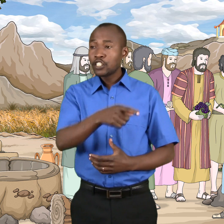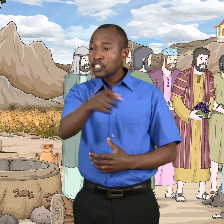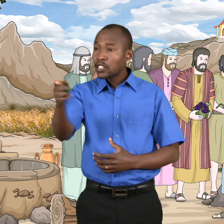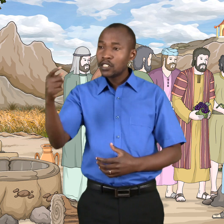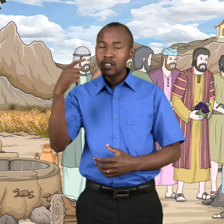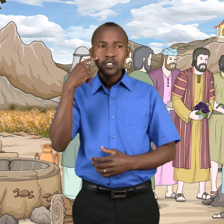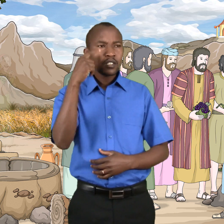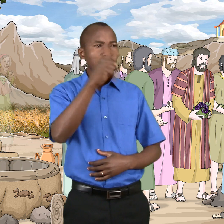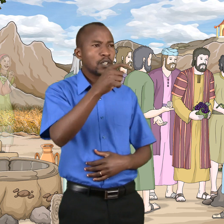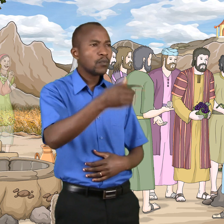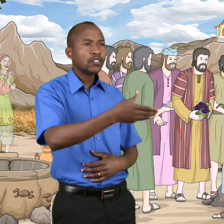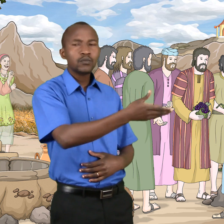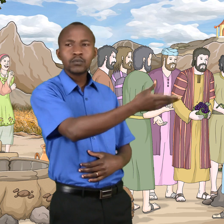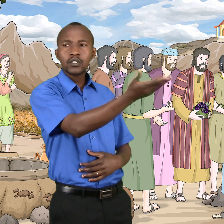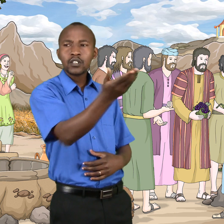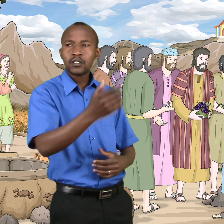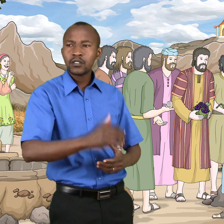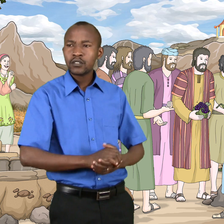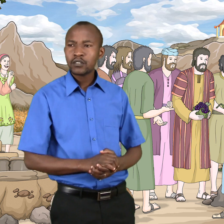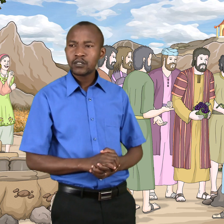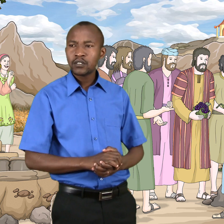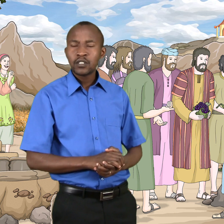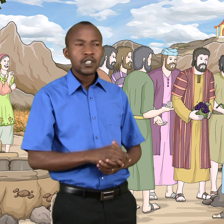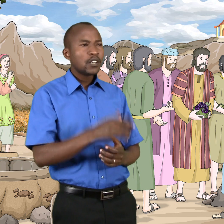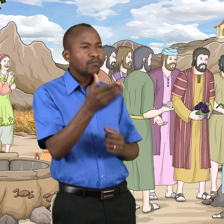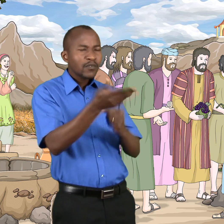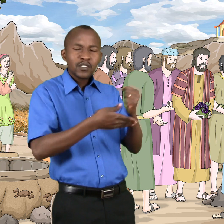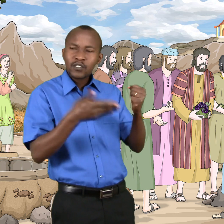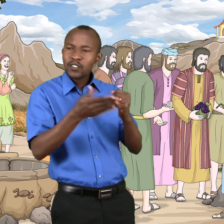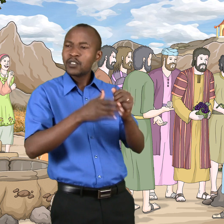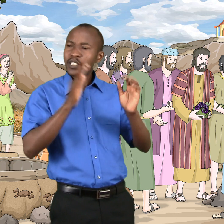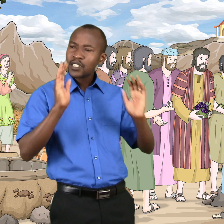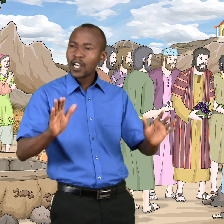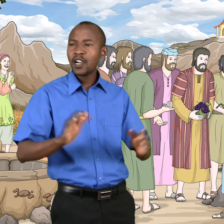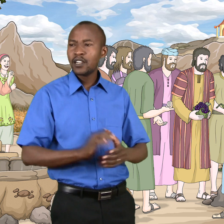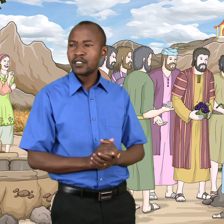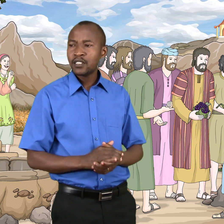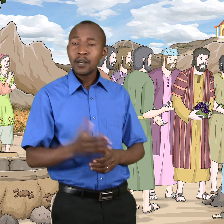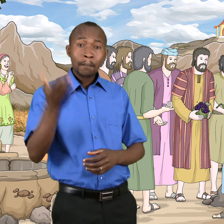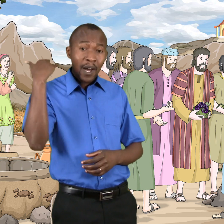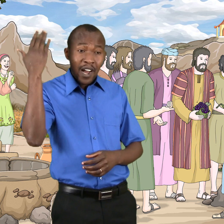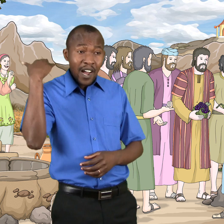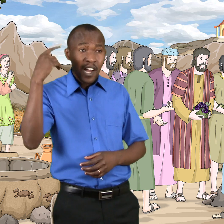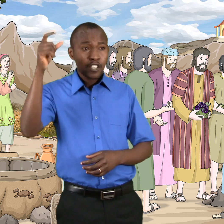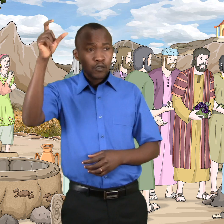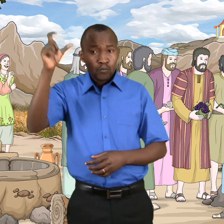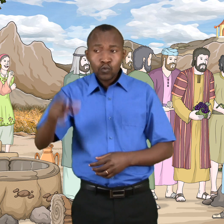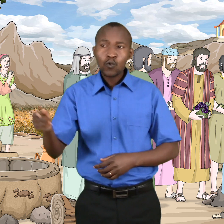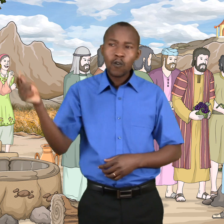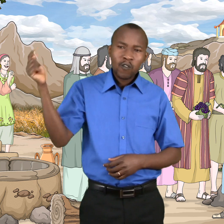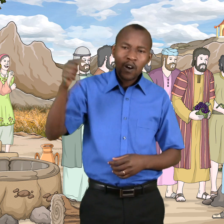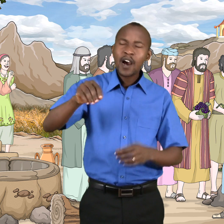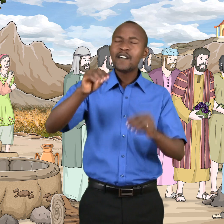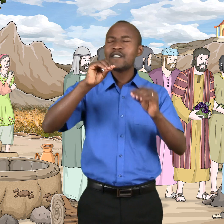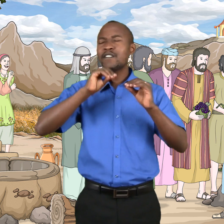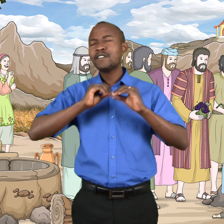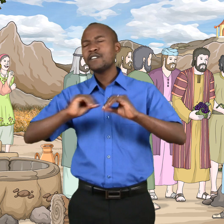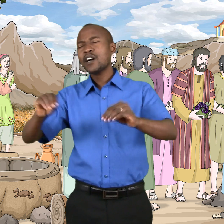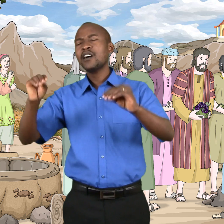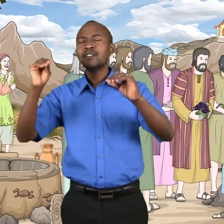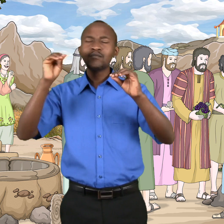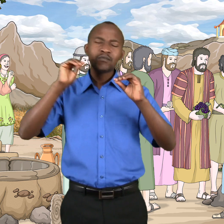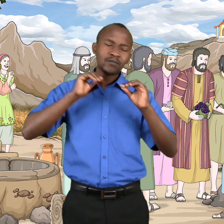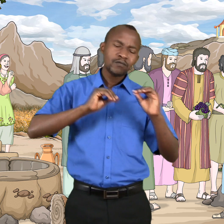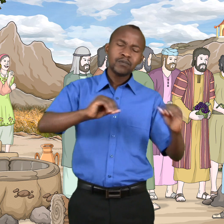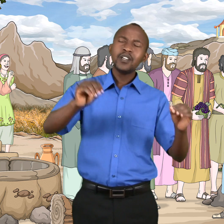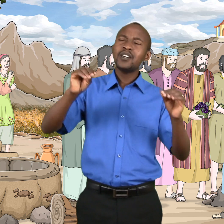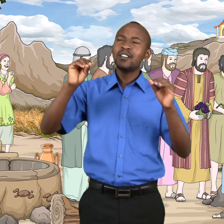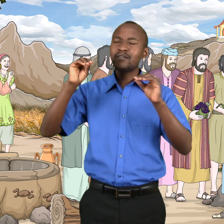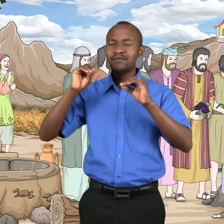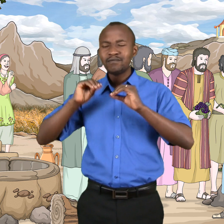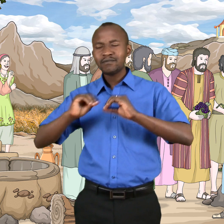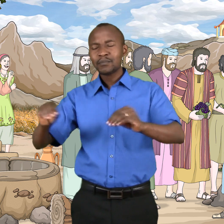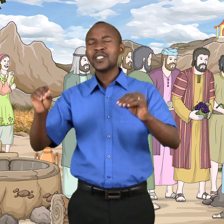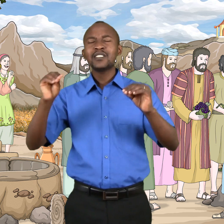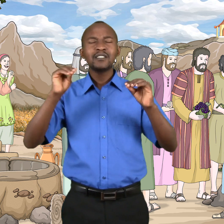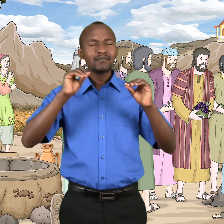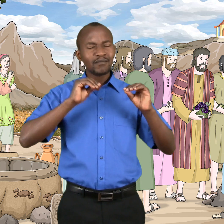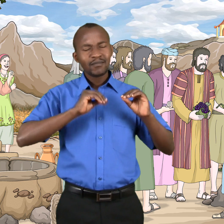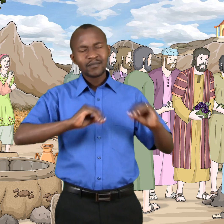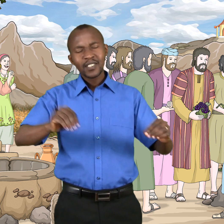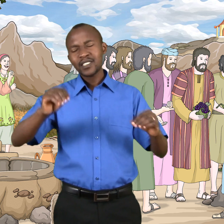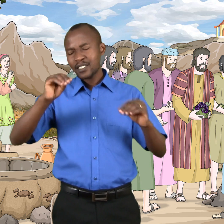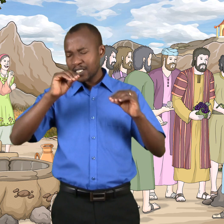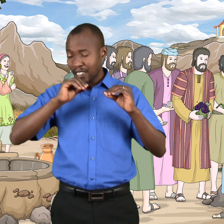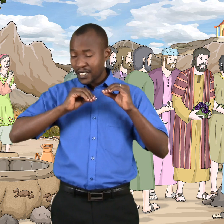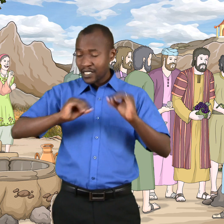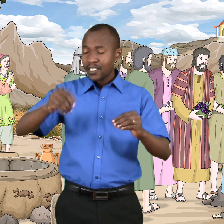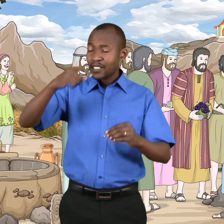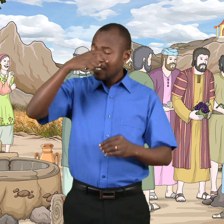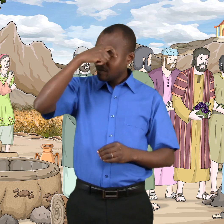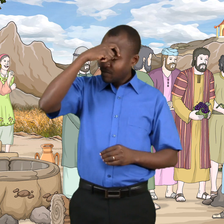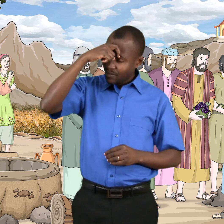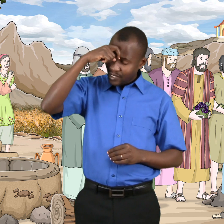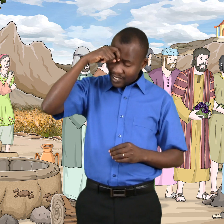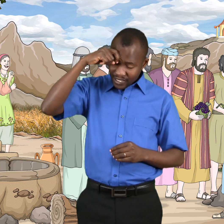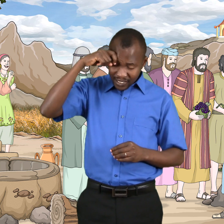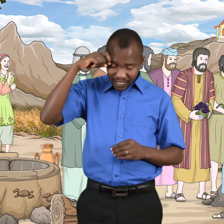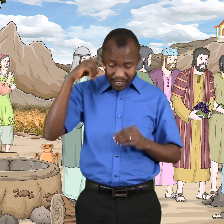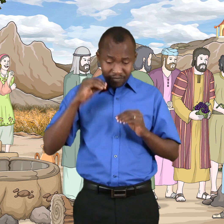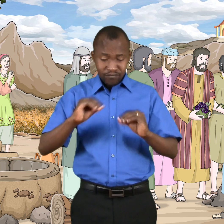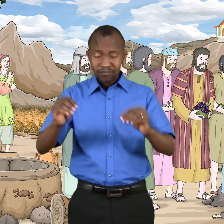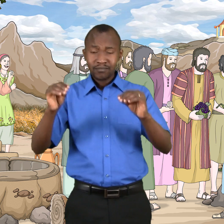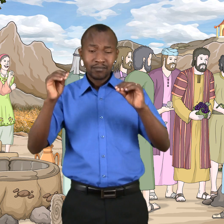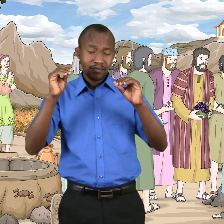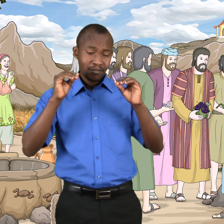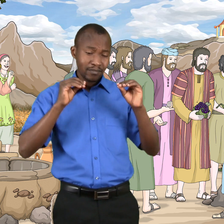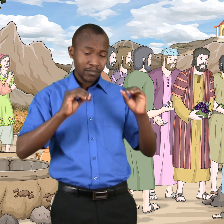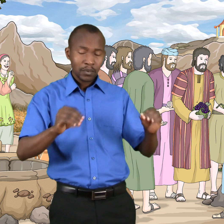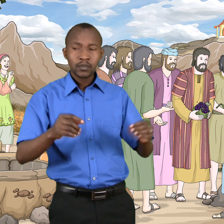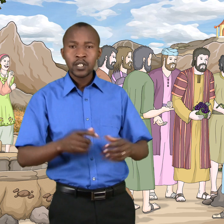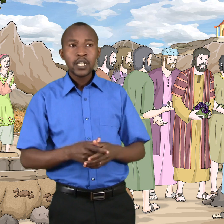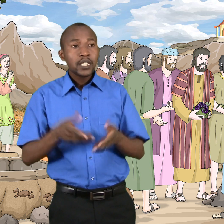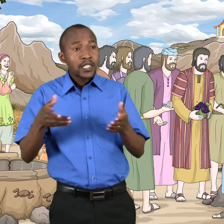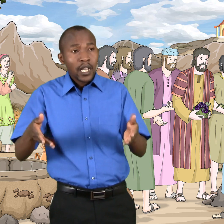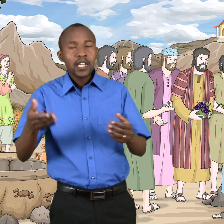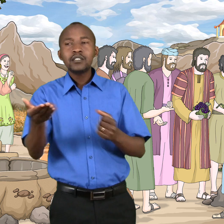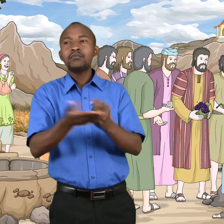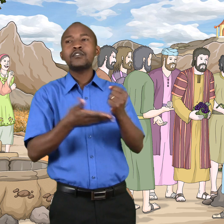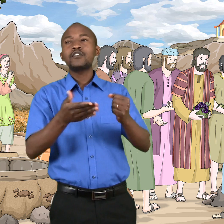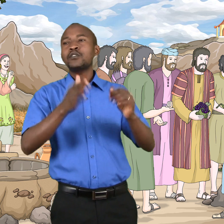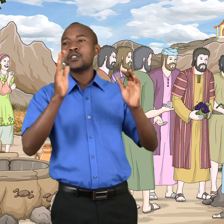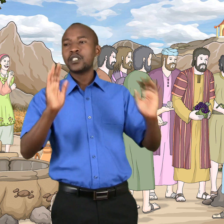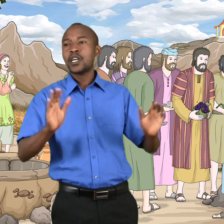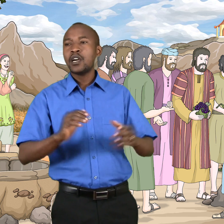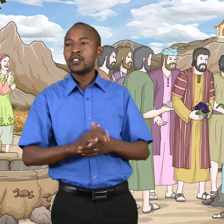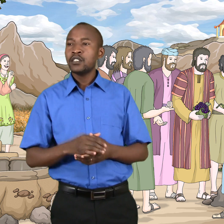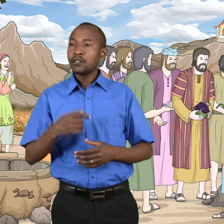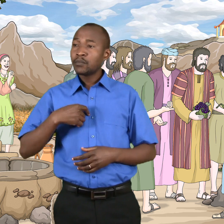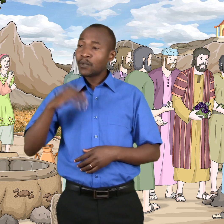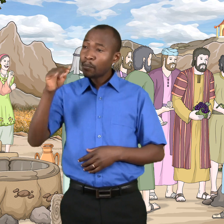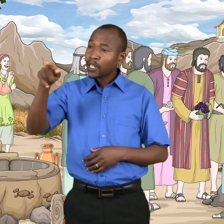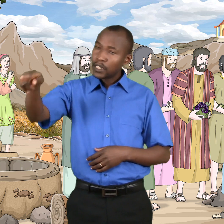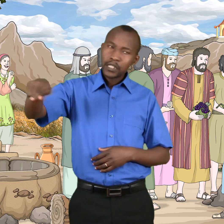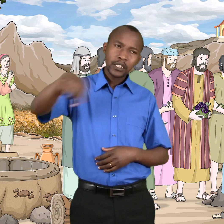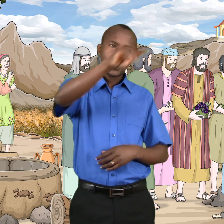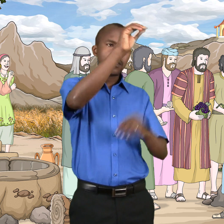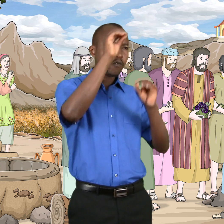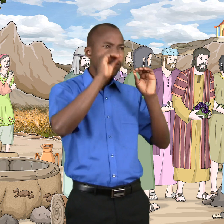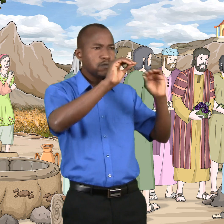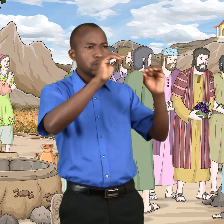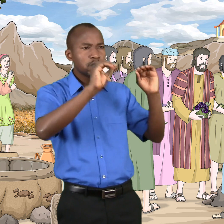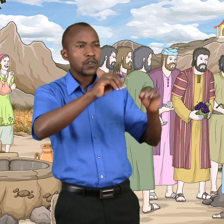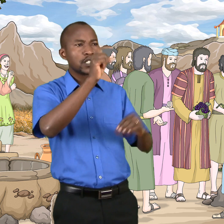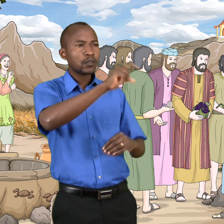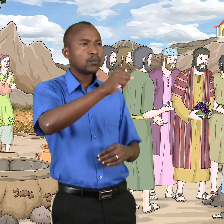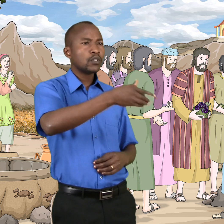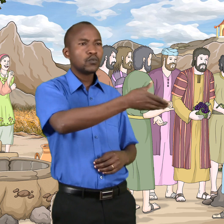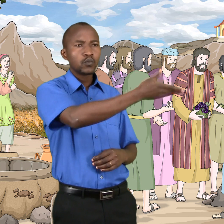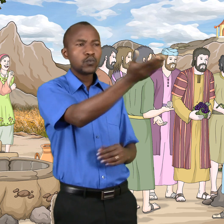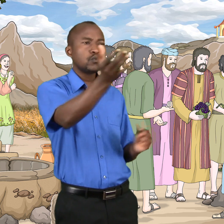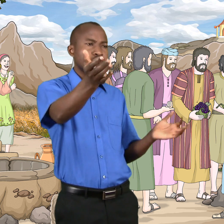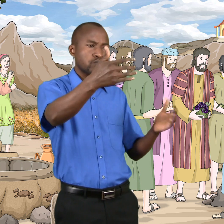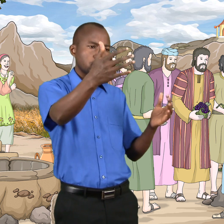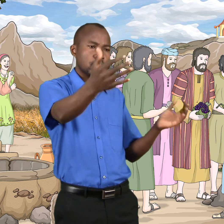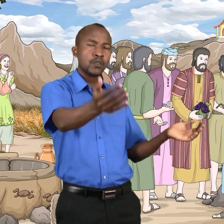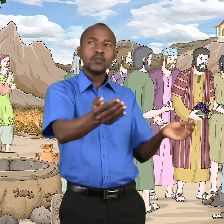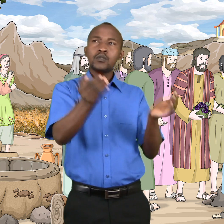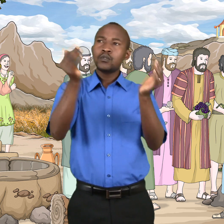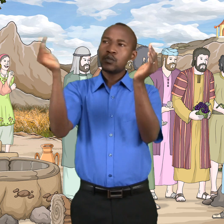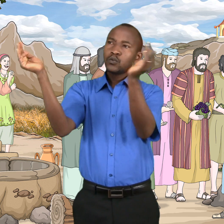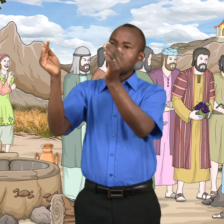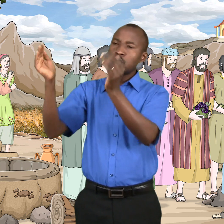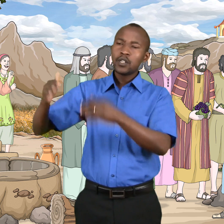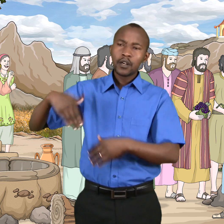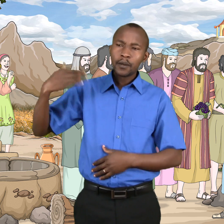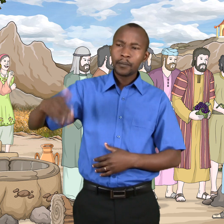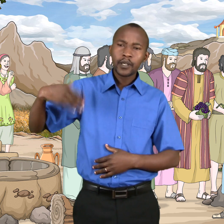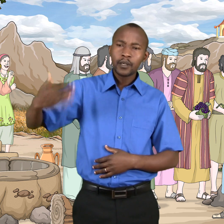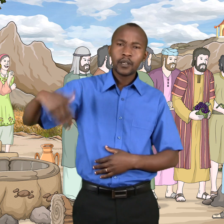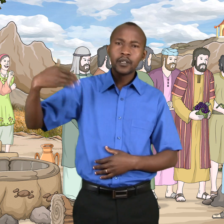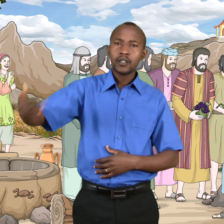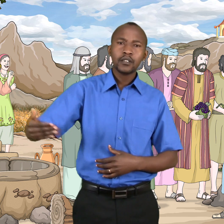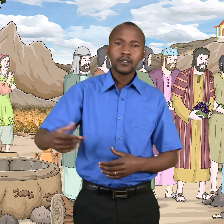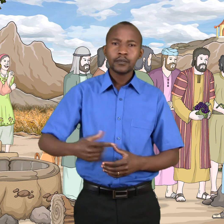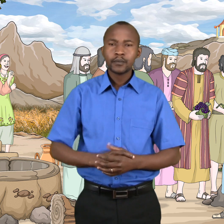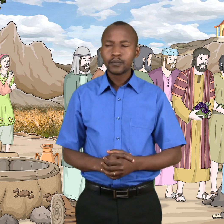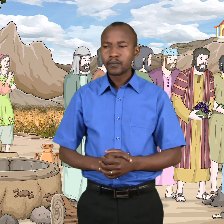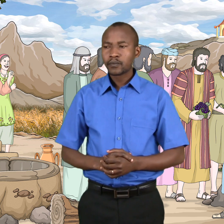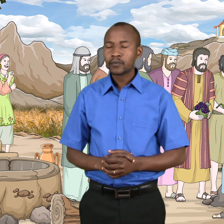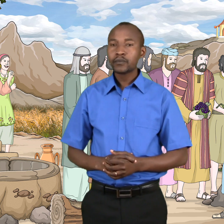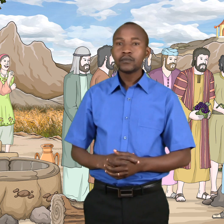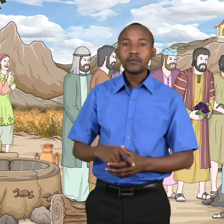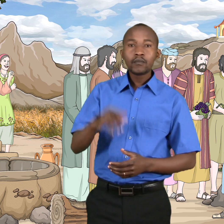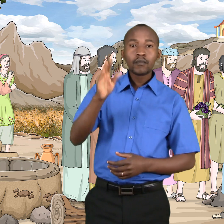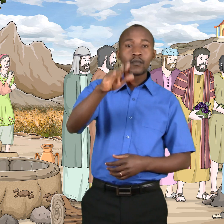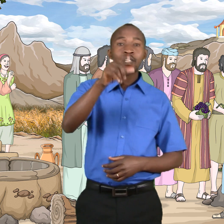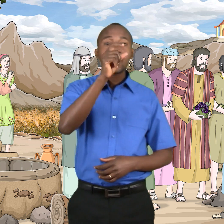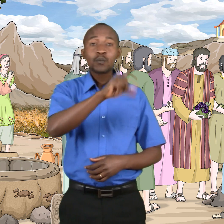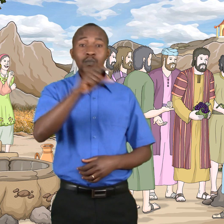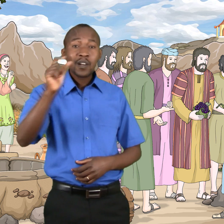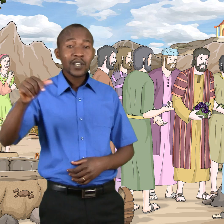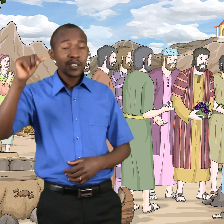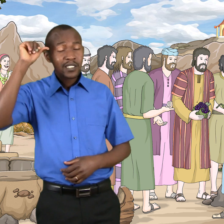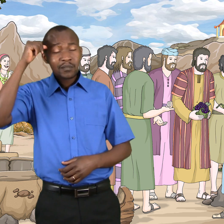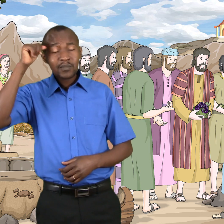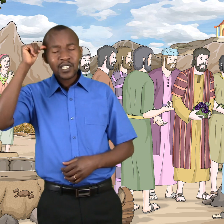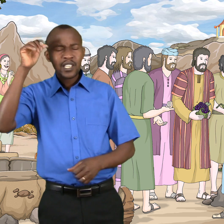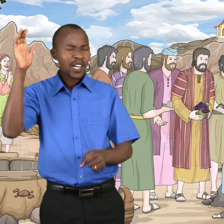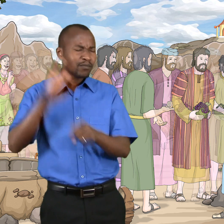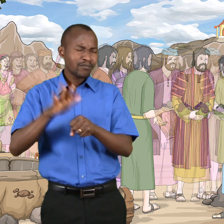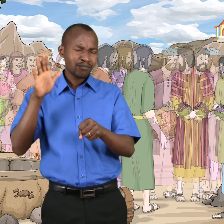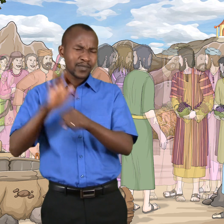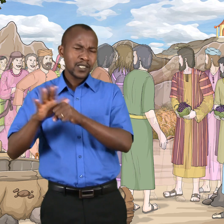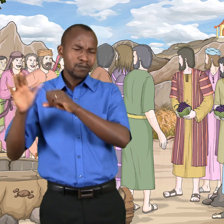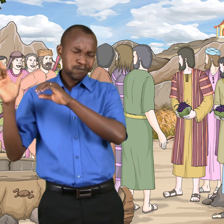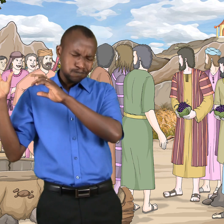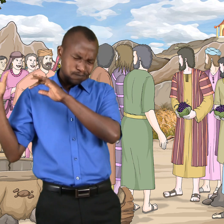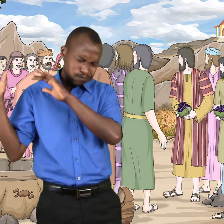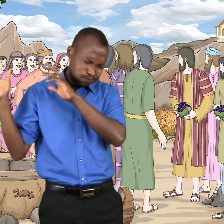Many of the Samaritans from that town believed in Jesus because of the woman’s testimony, “He told me everything I ever did.”